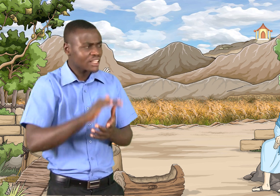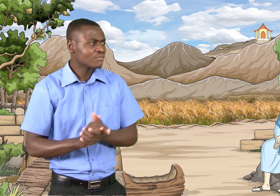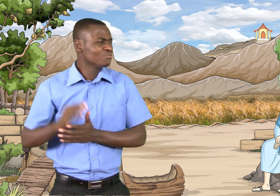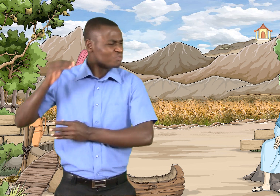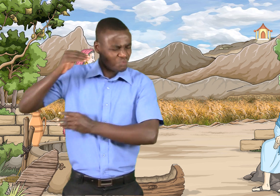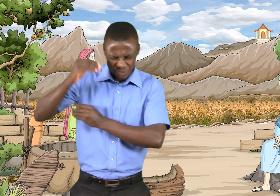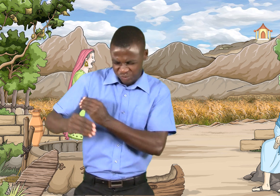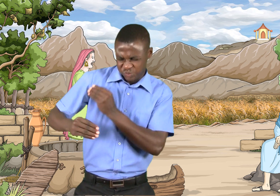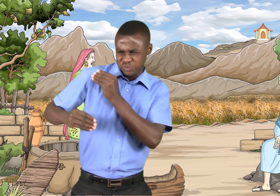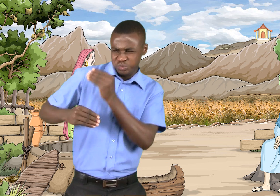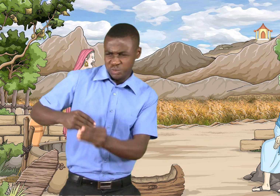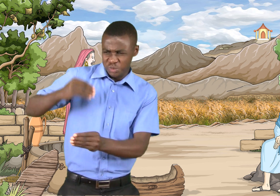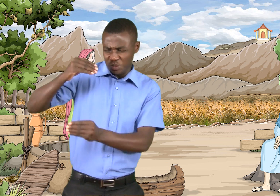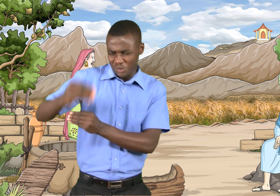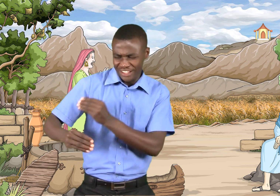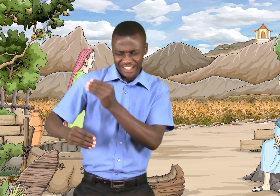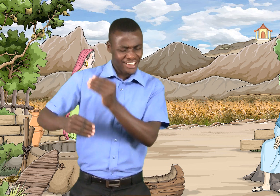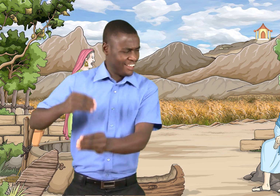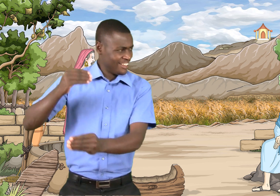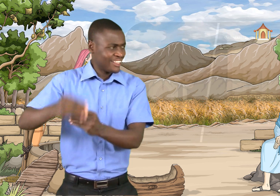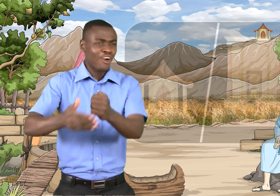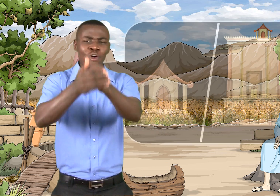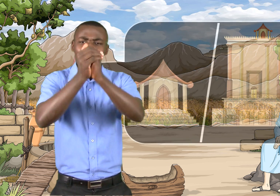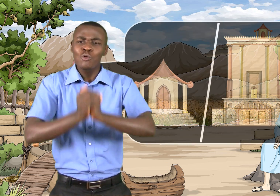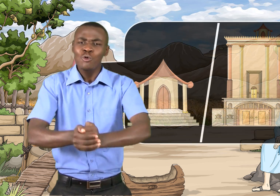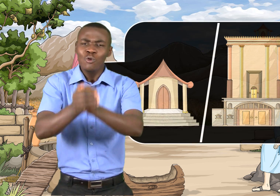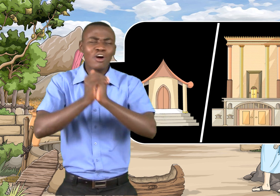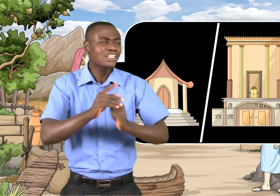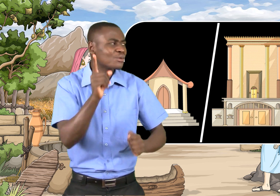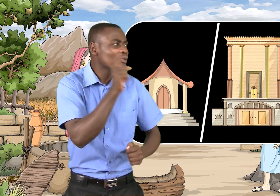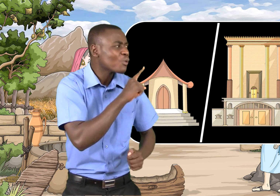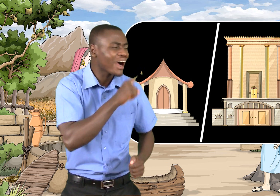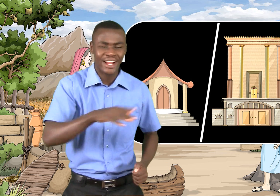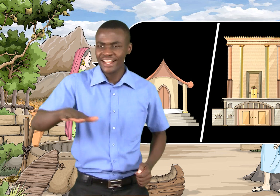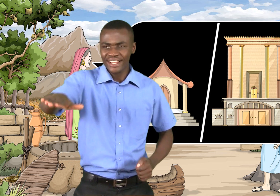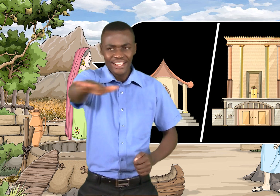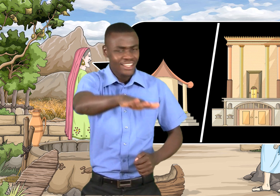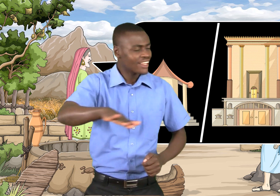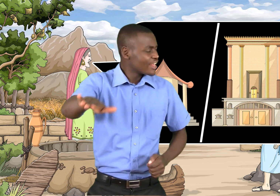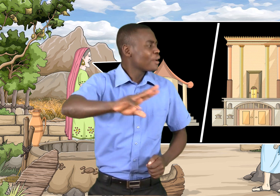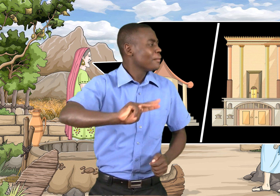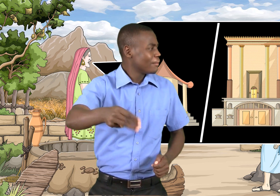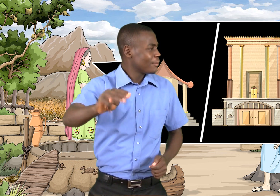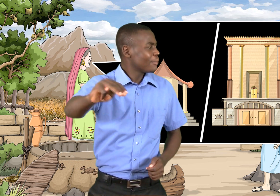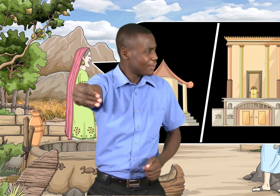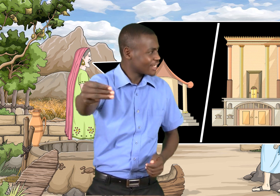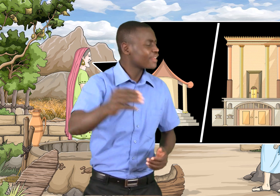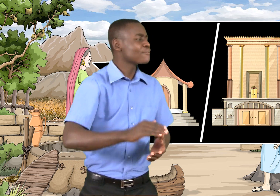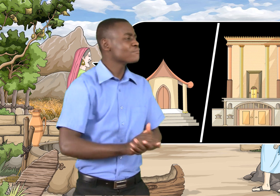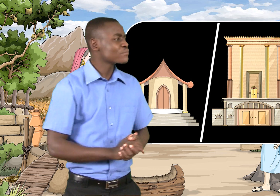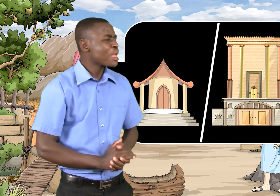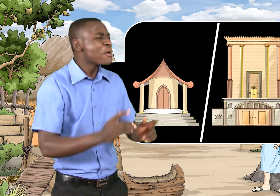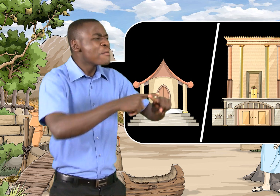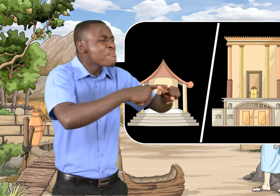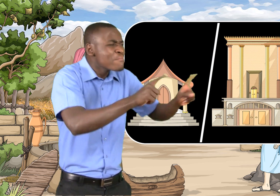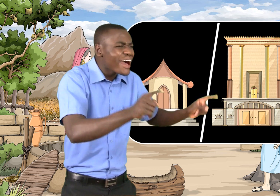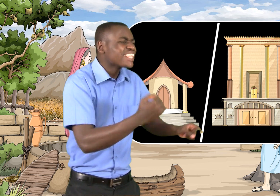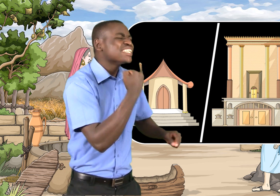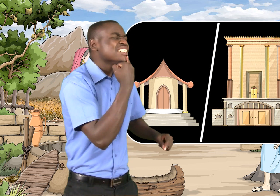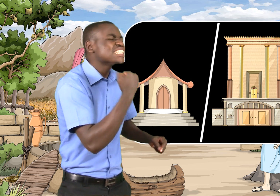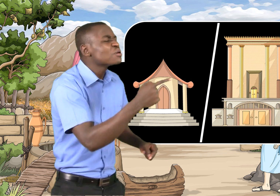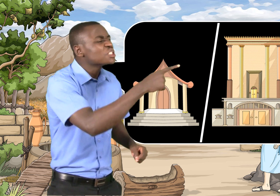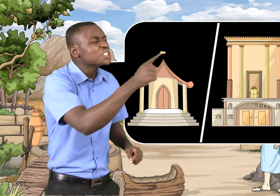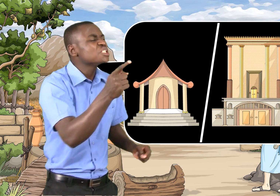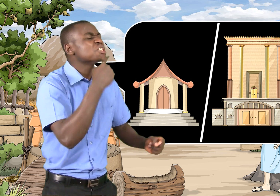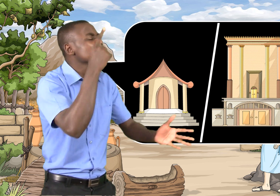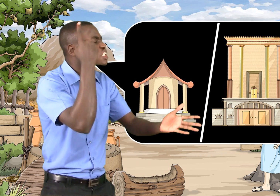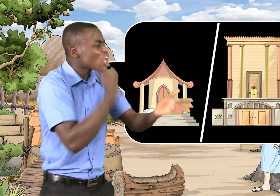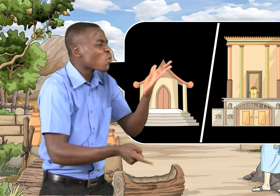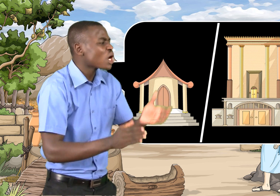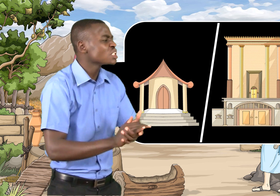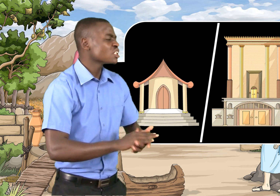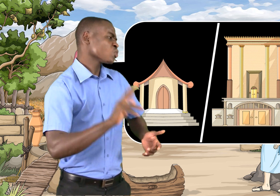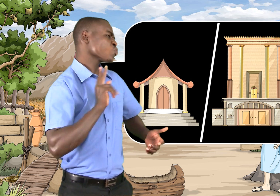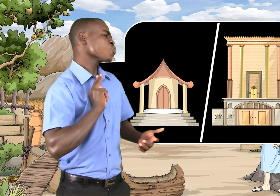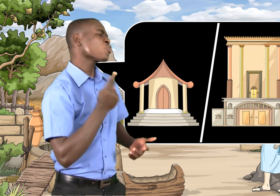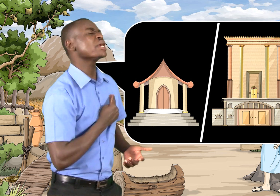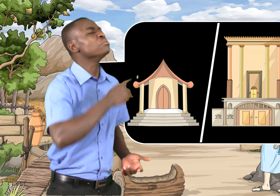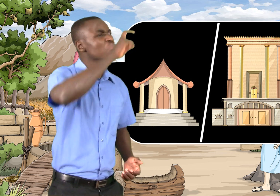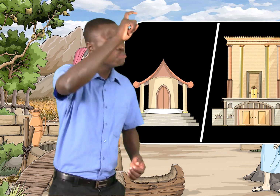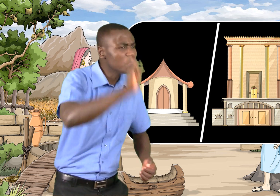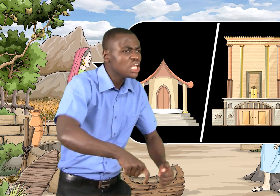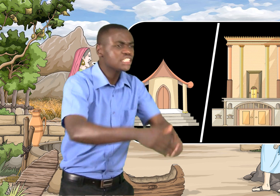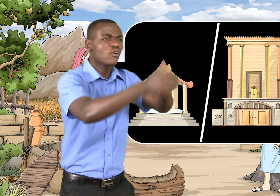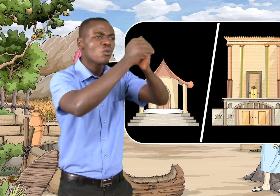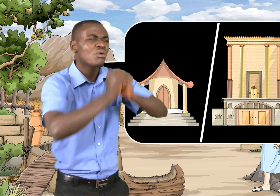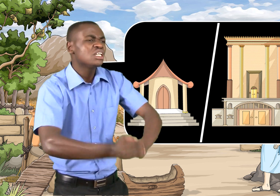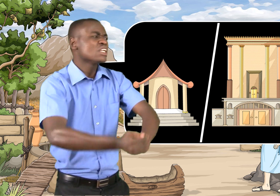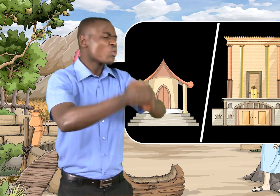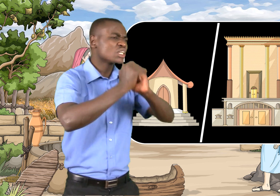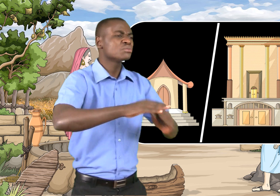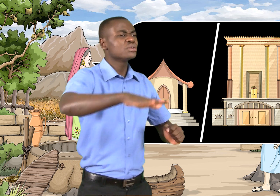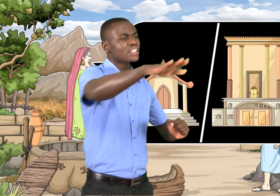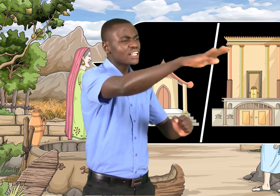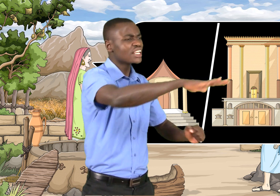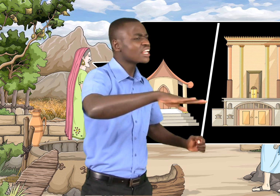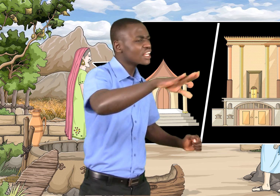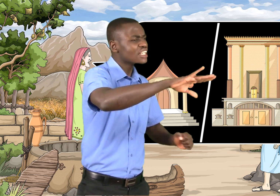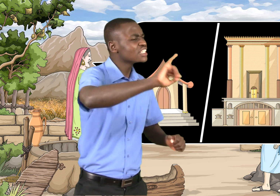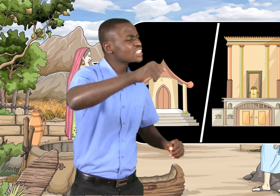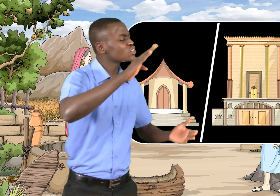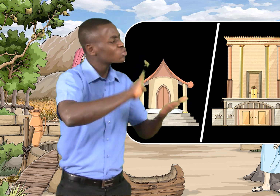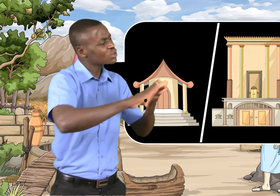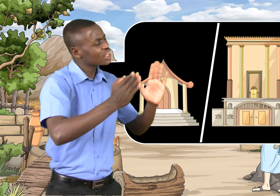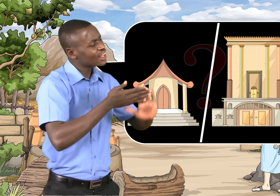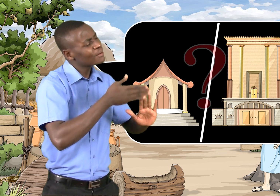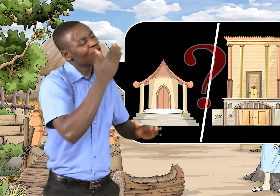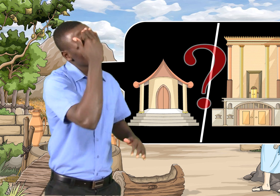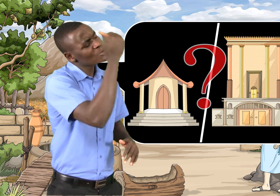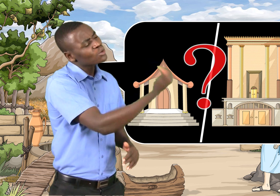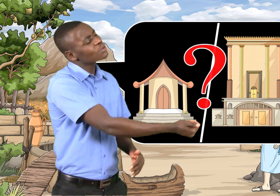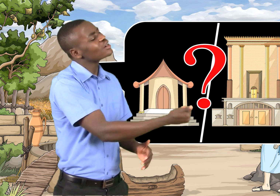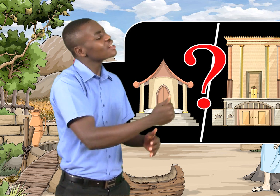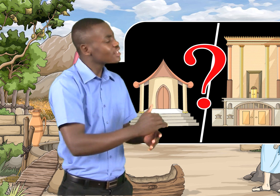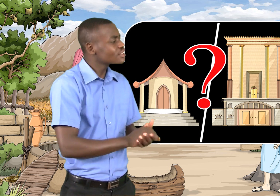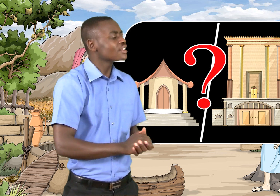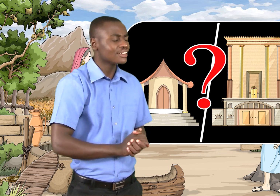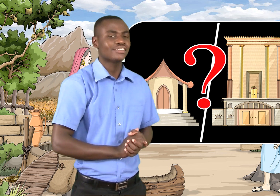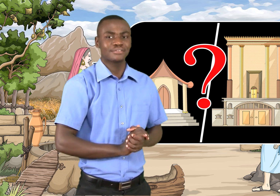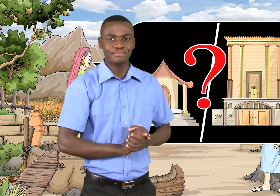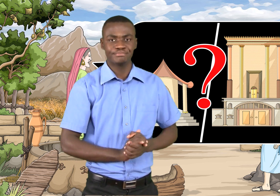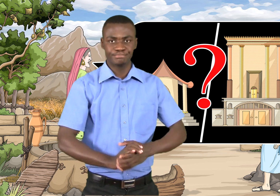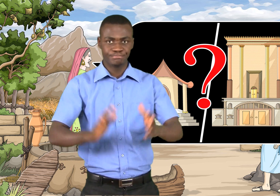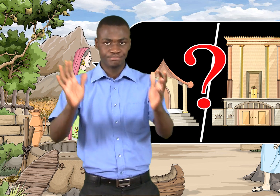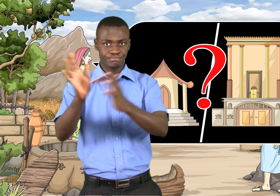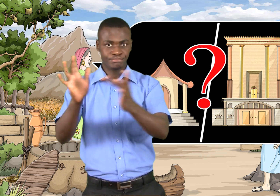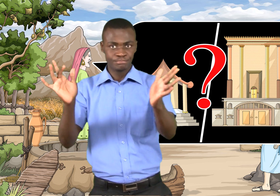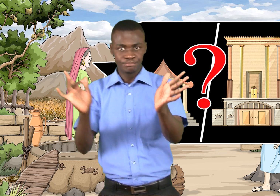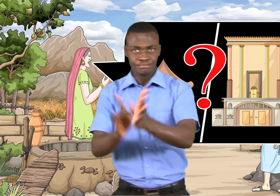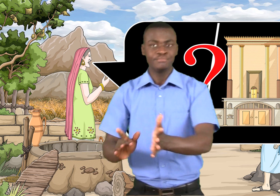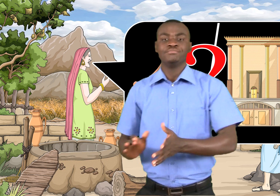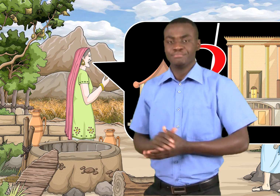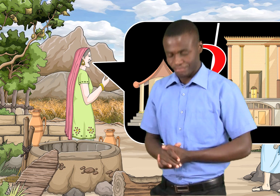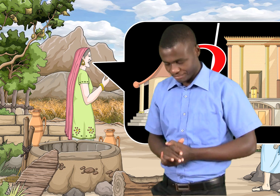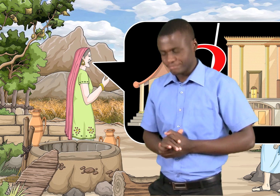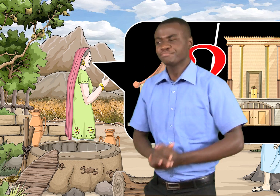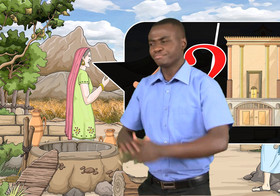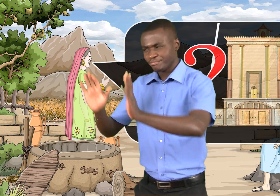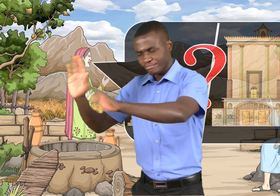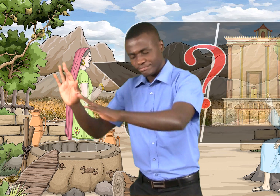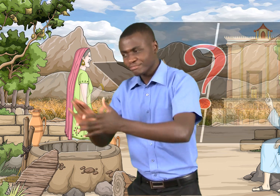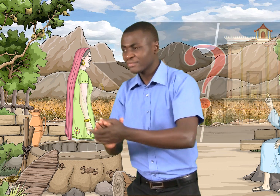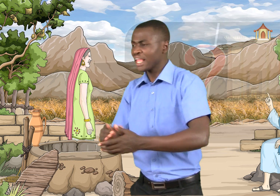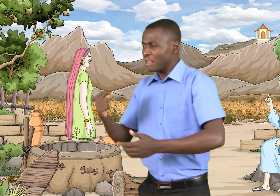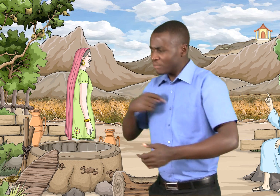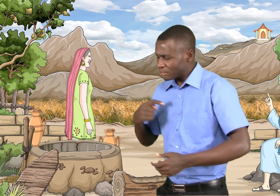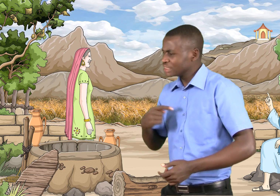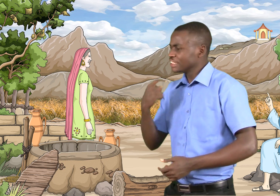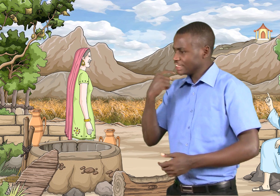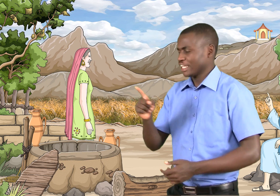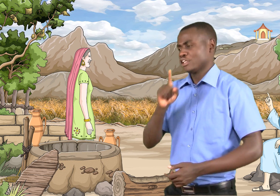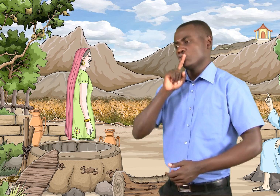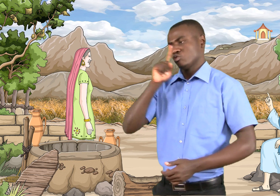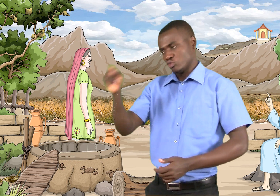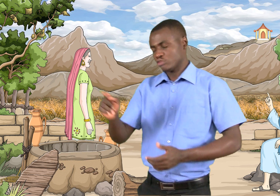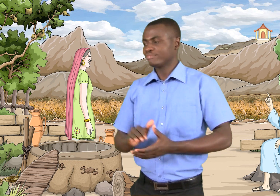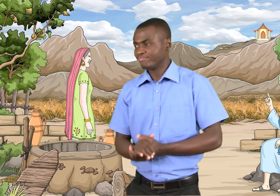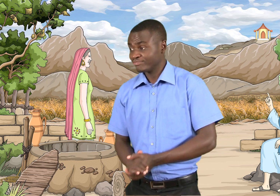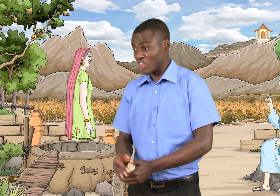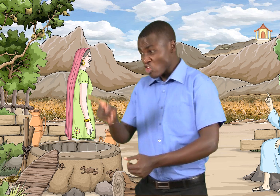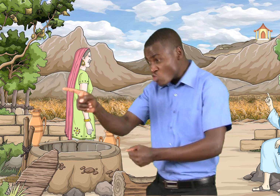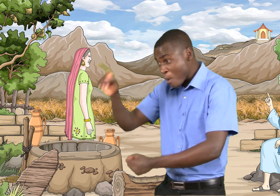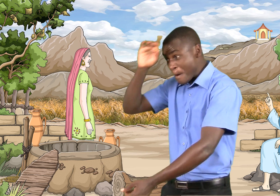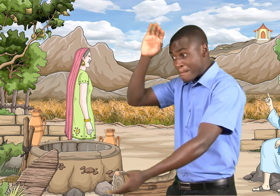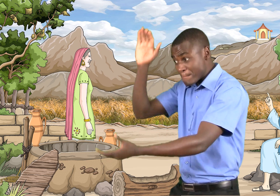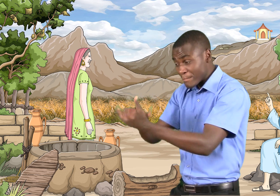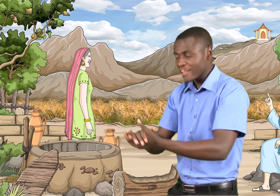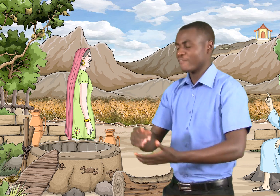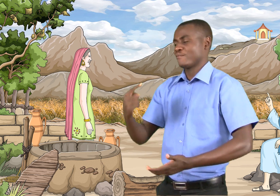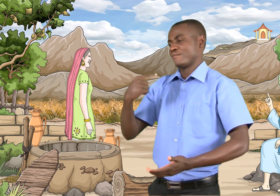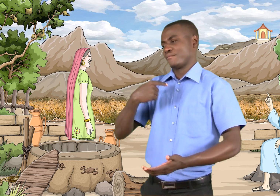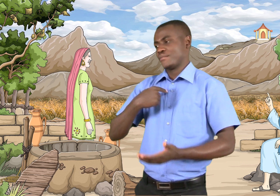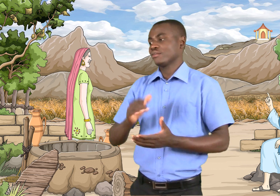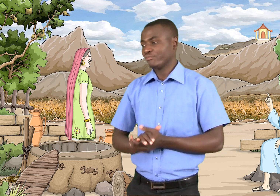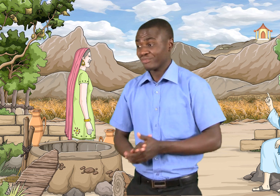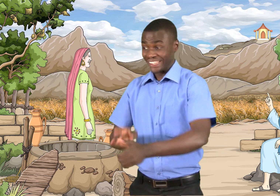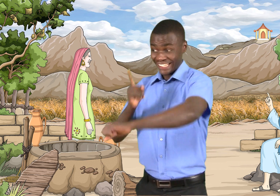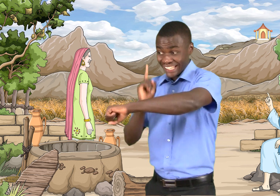Our fathers worshiped on this mountain, but you Jews say that the place where one must worship is in Jerusalem.”